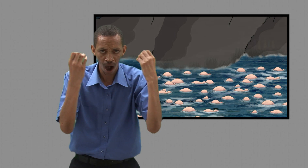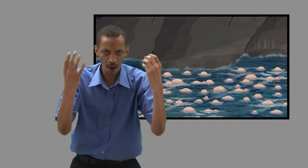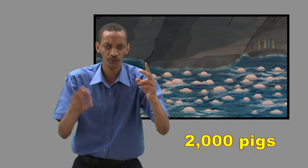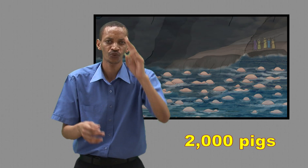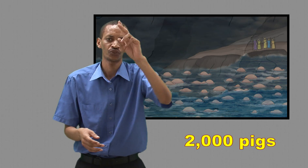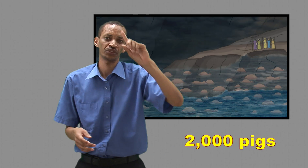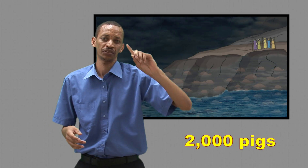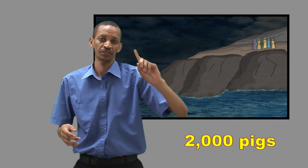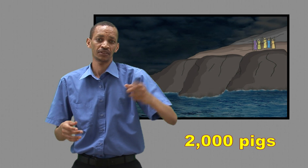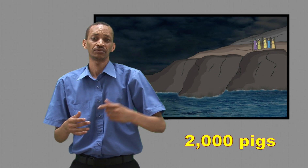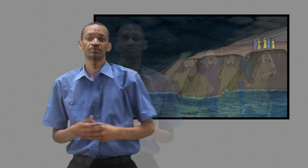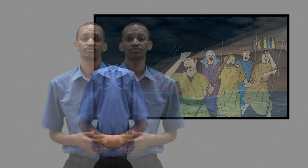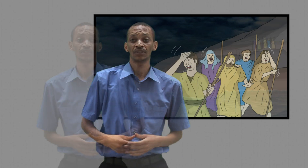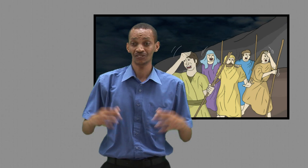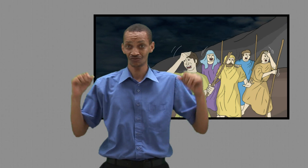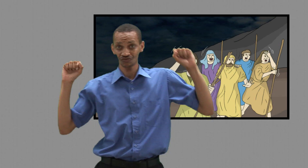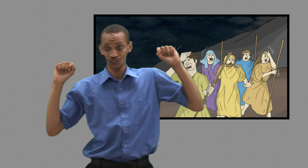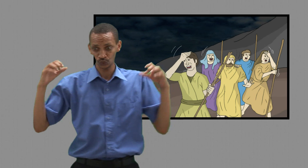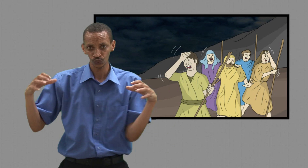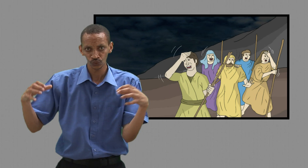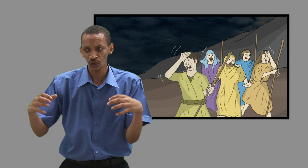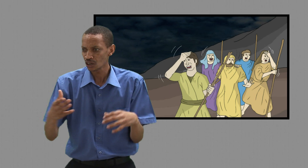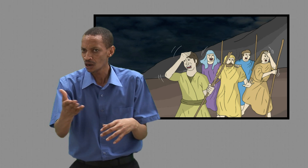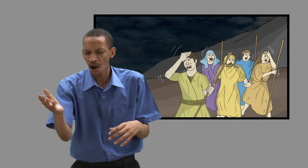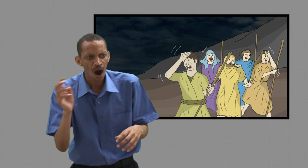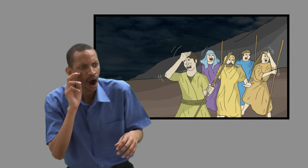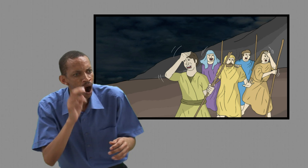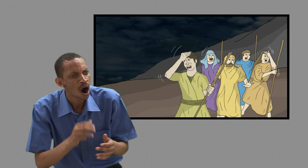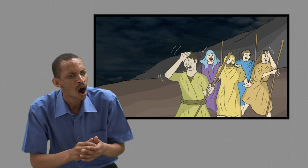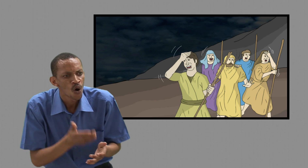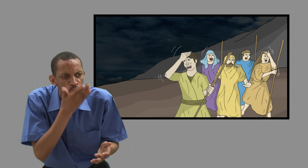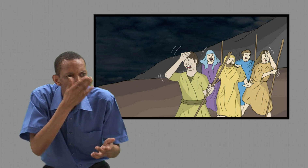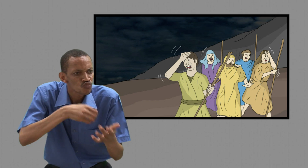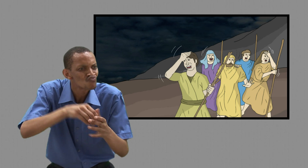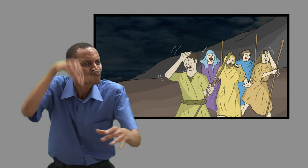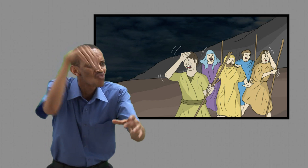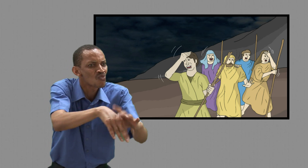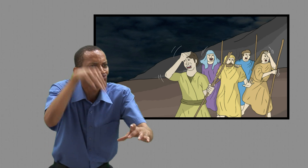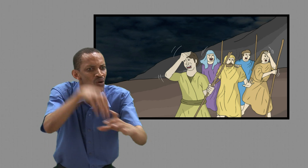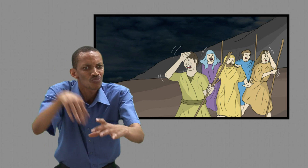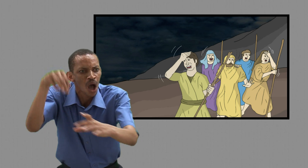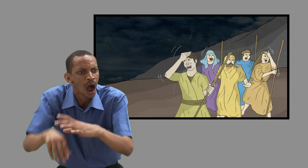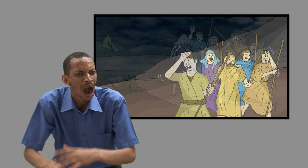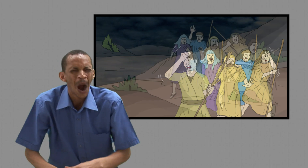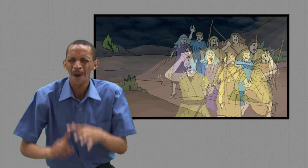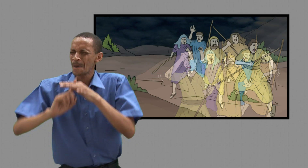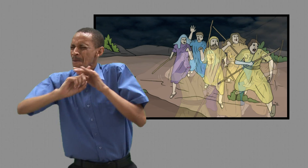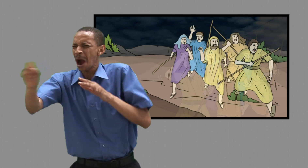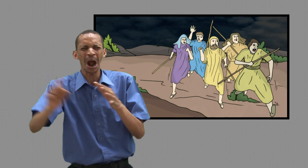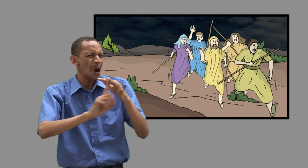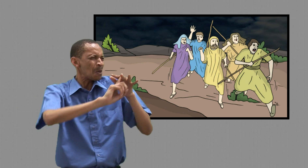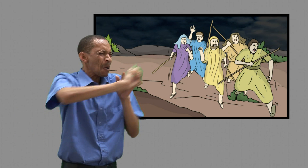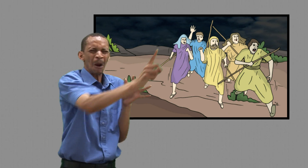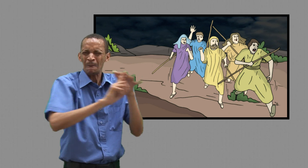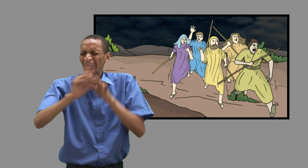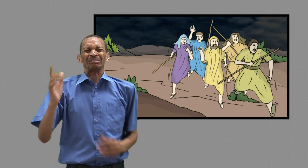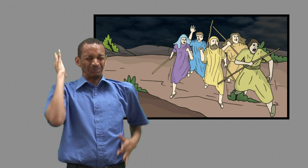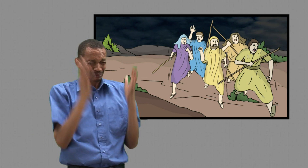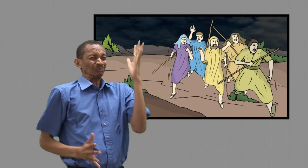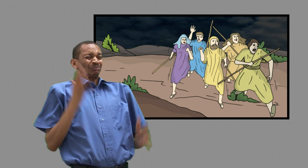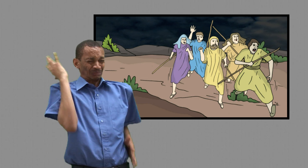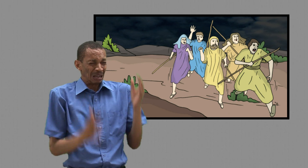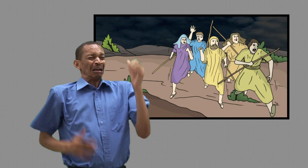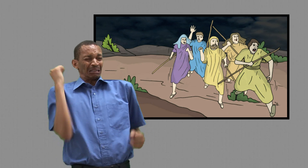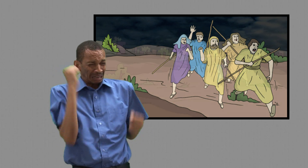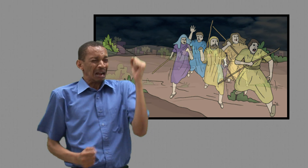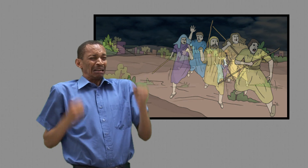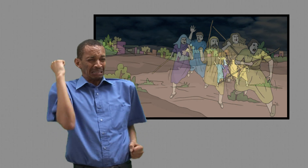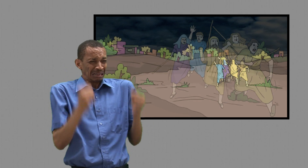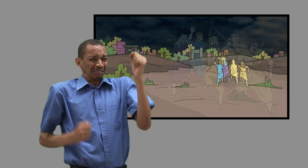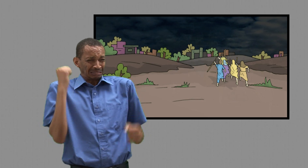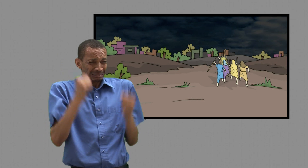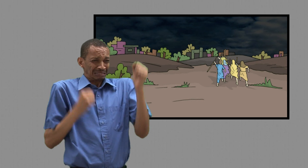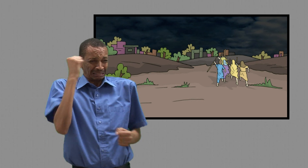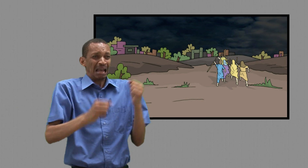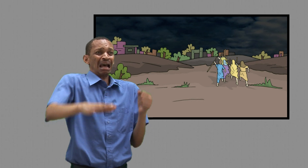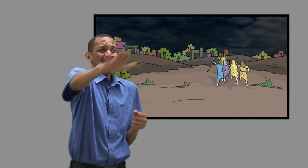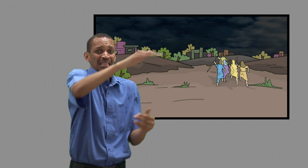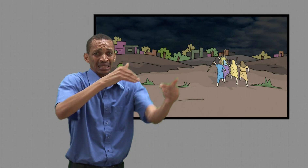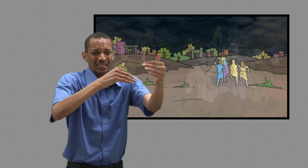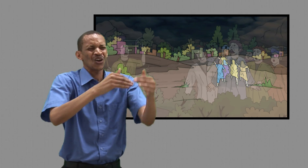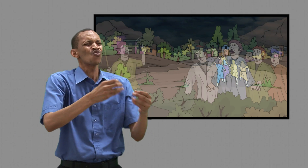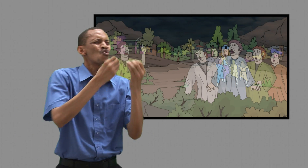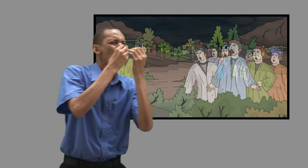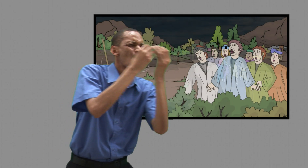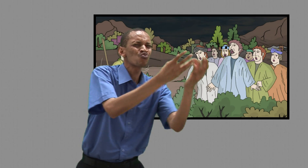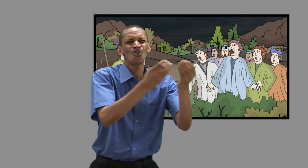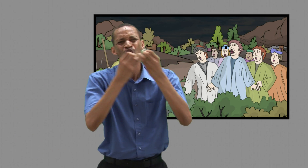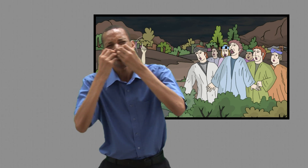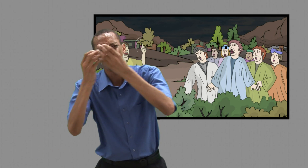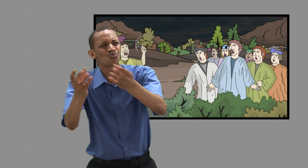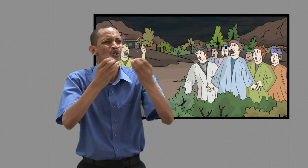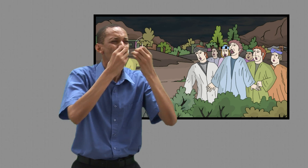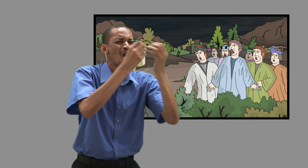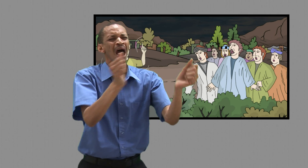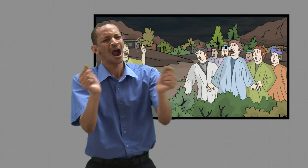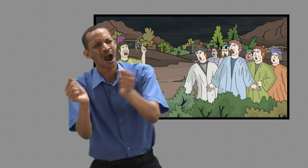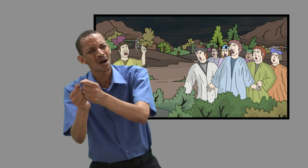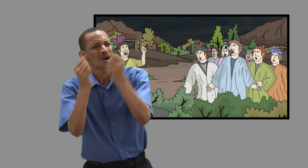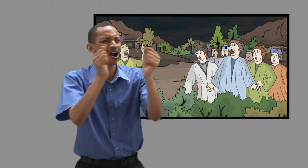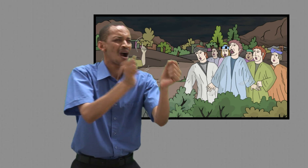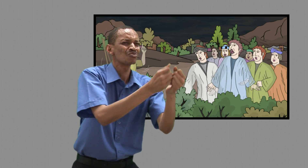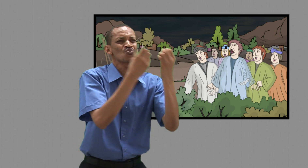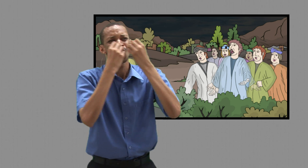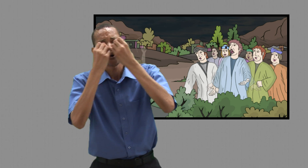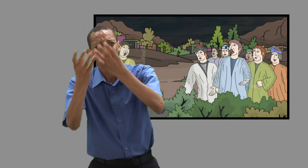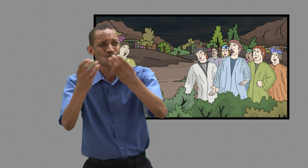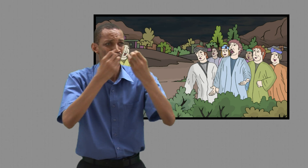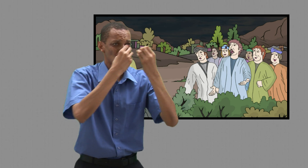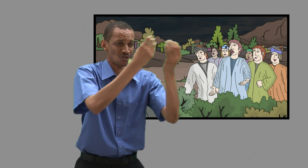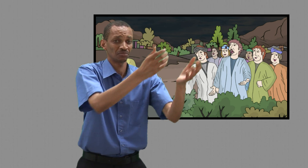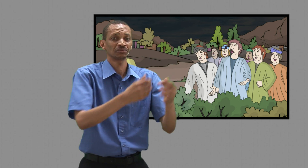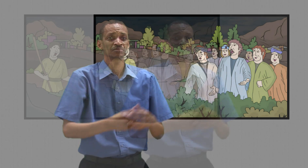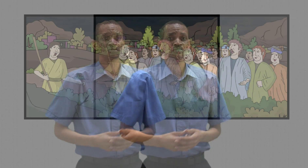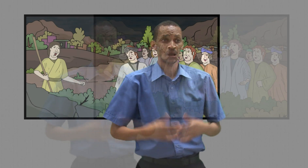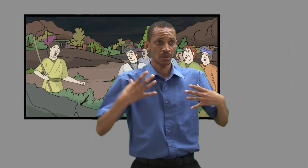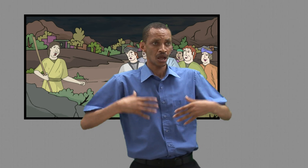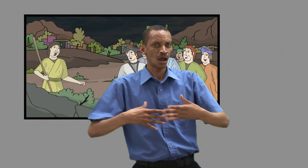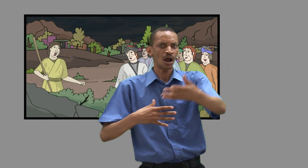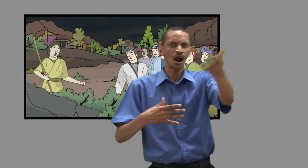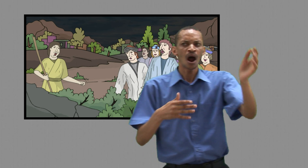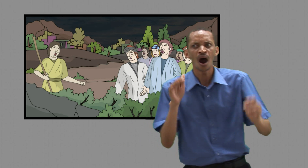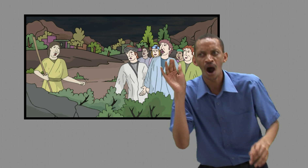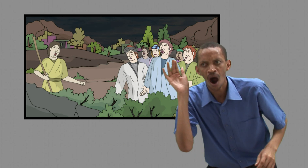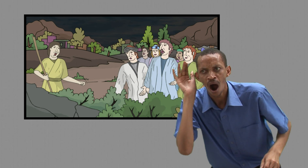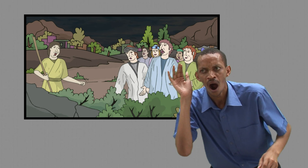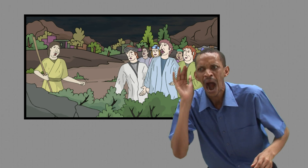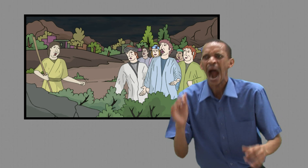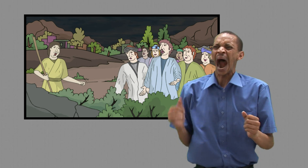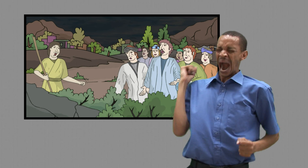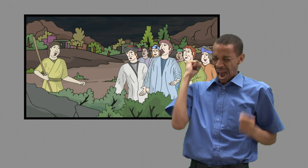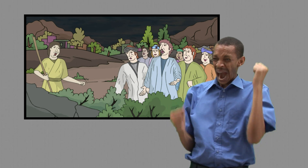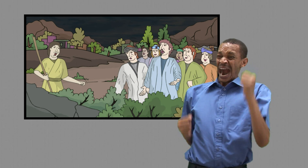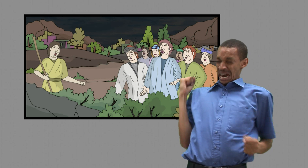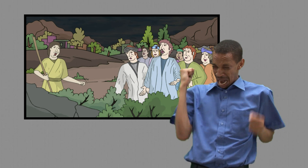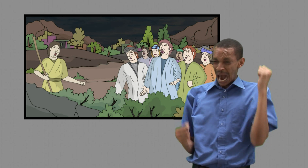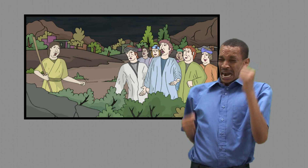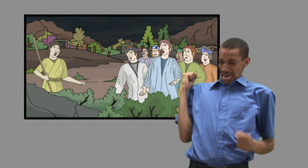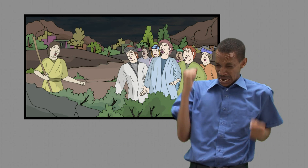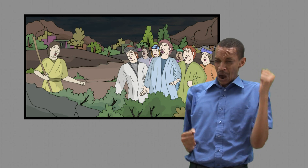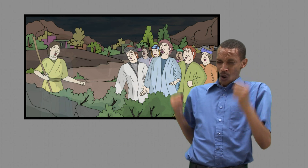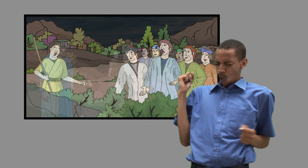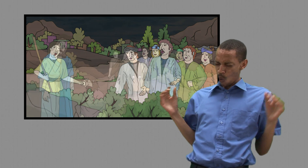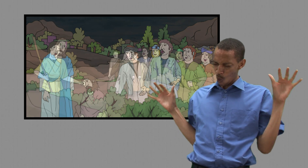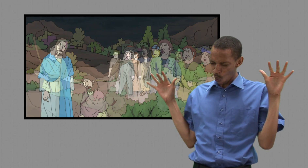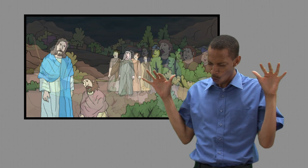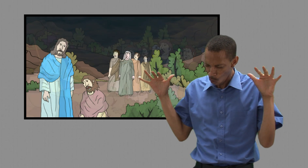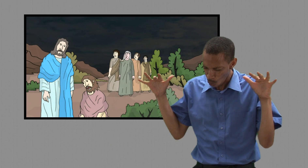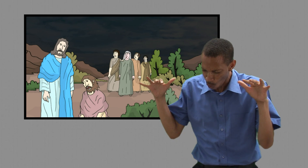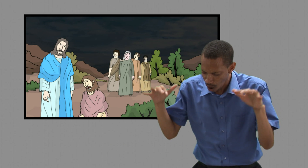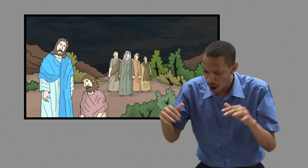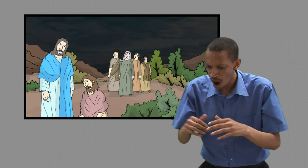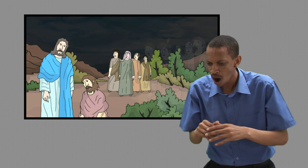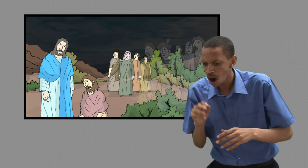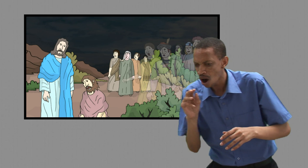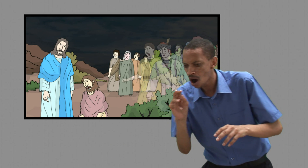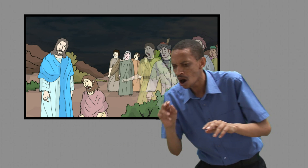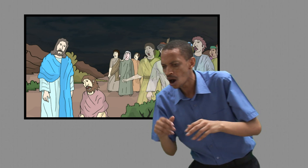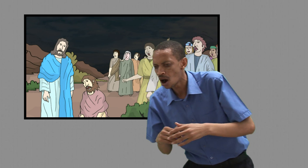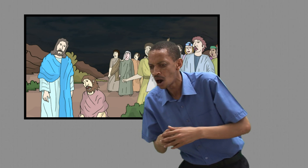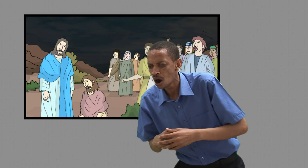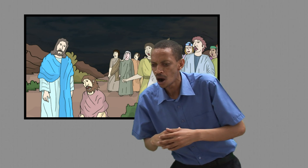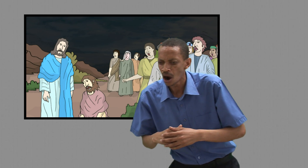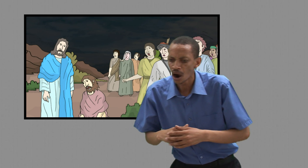Those tending the pigs ran off and reported this in the town and countryside, and the people went out to see what had happened.